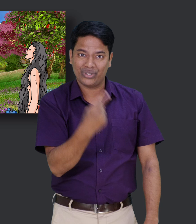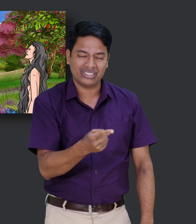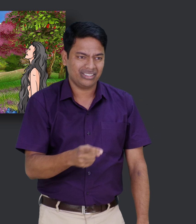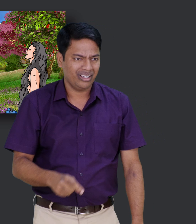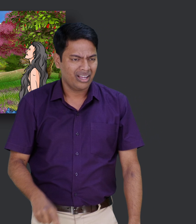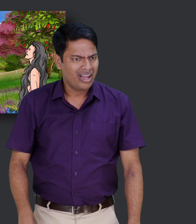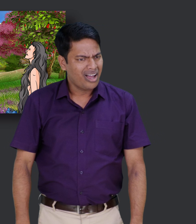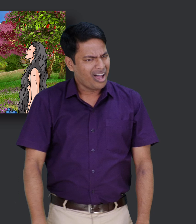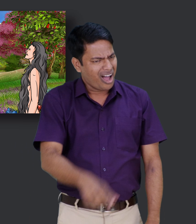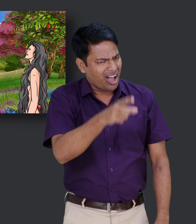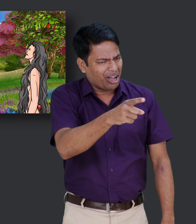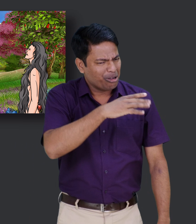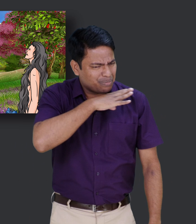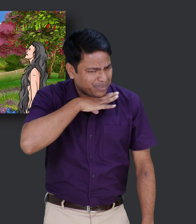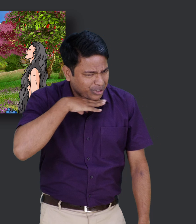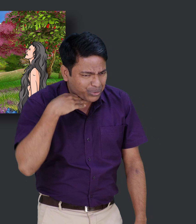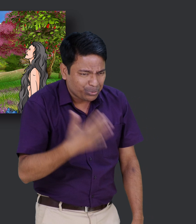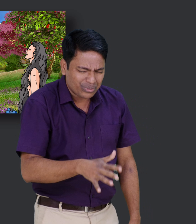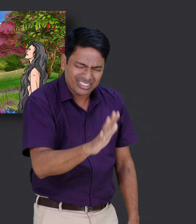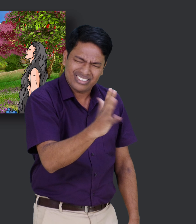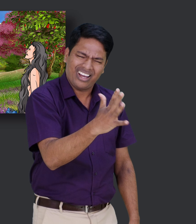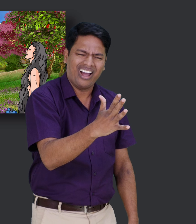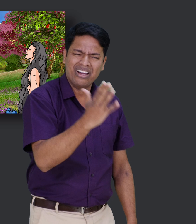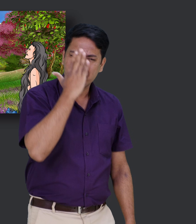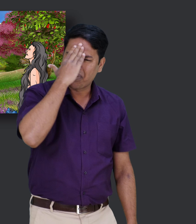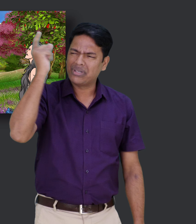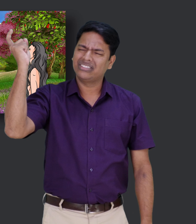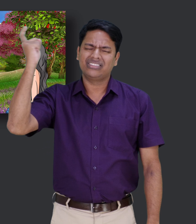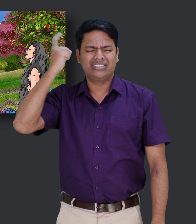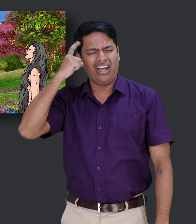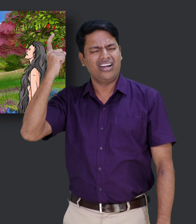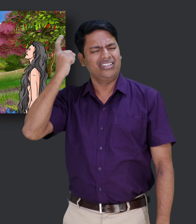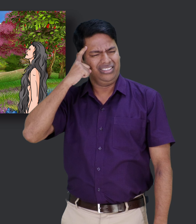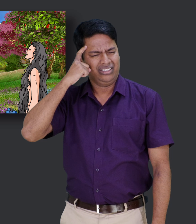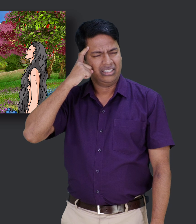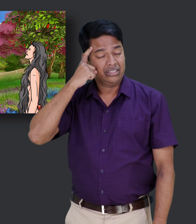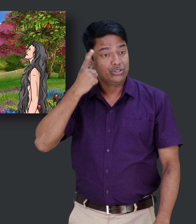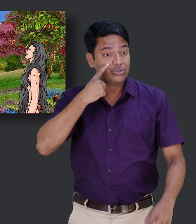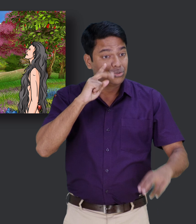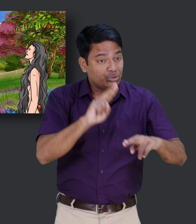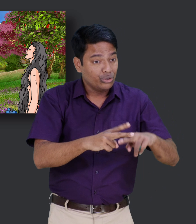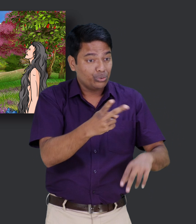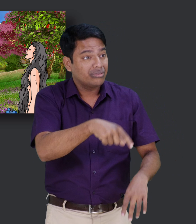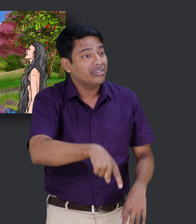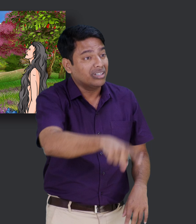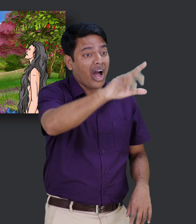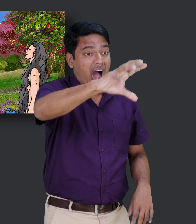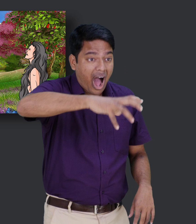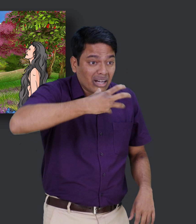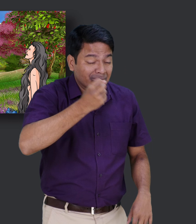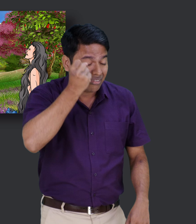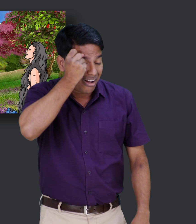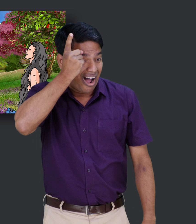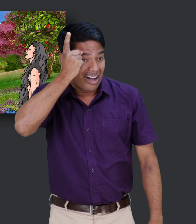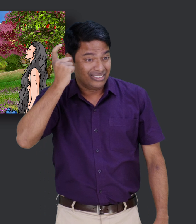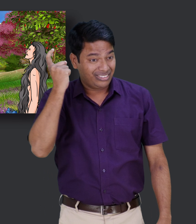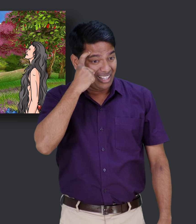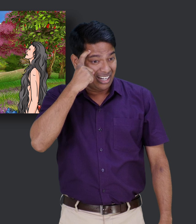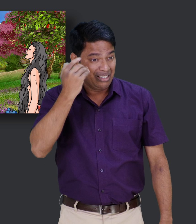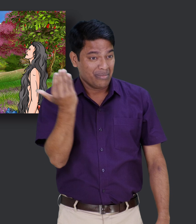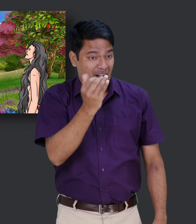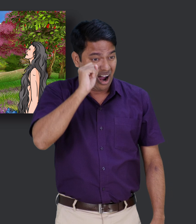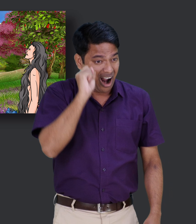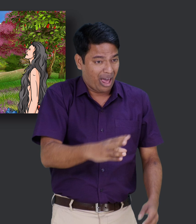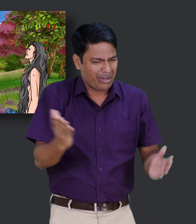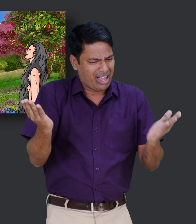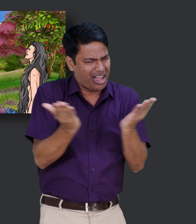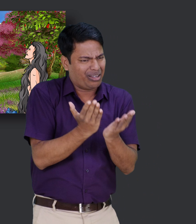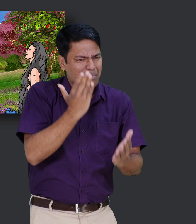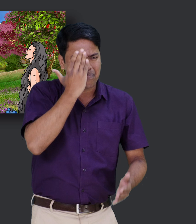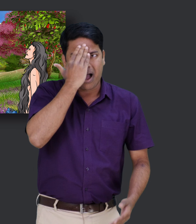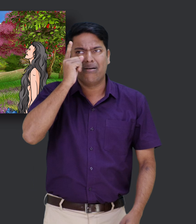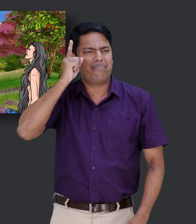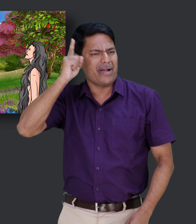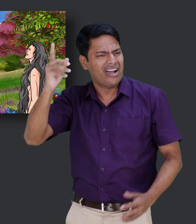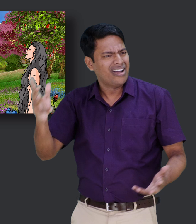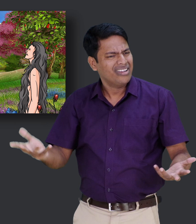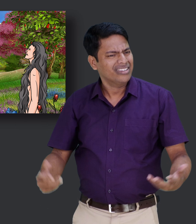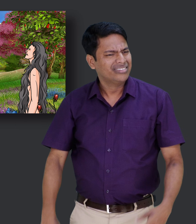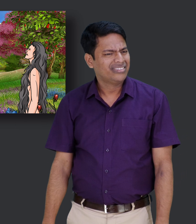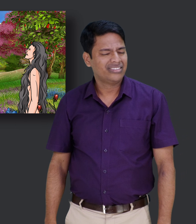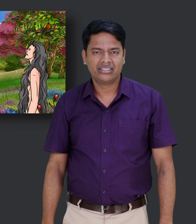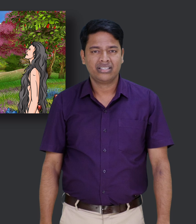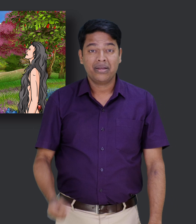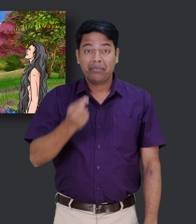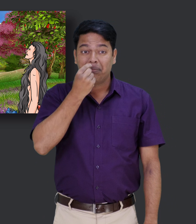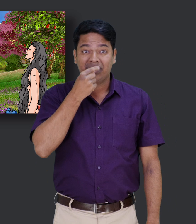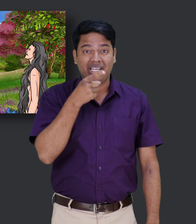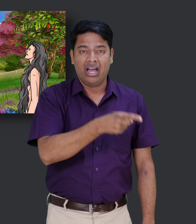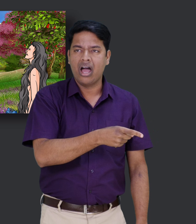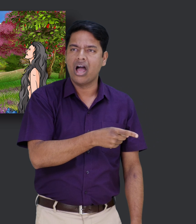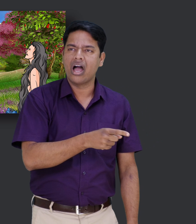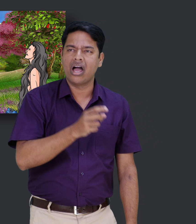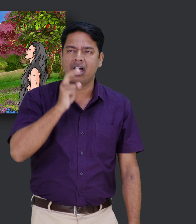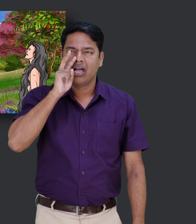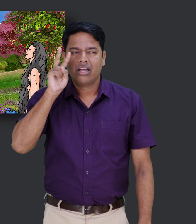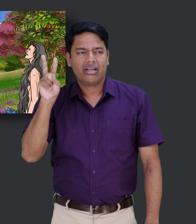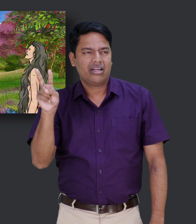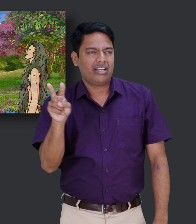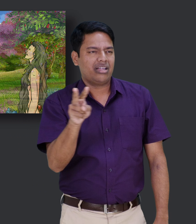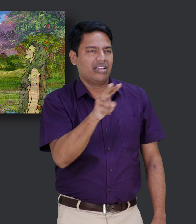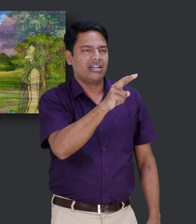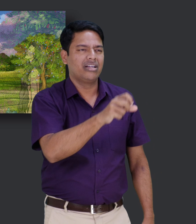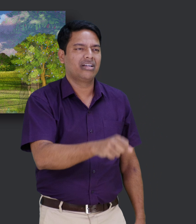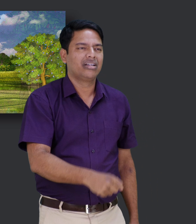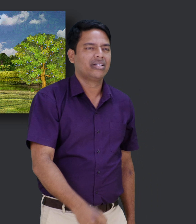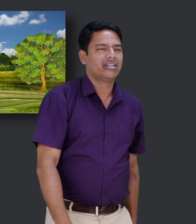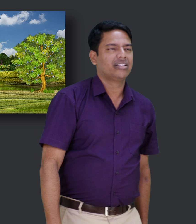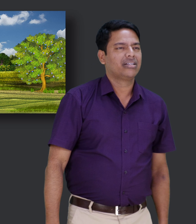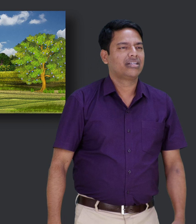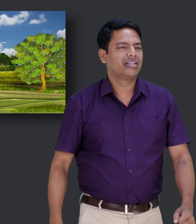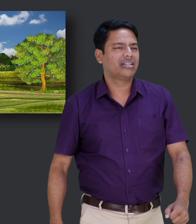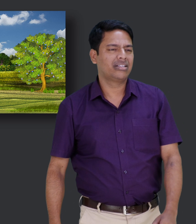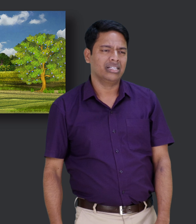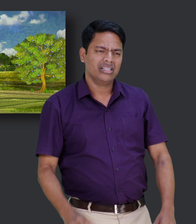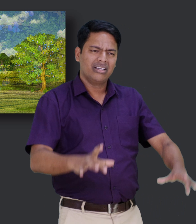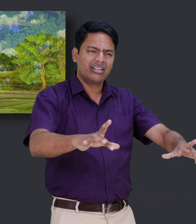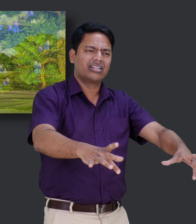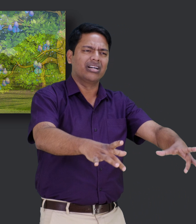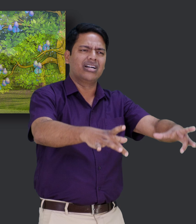“For God knows that in the day you eat of it, your eyes will be opened and you will be like God, knowing good and evil.”